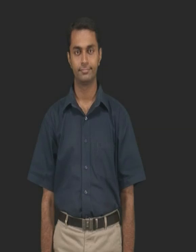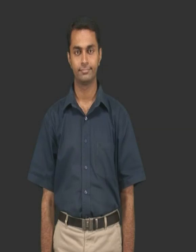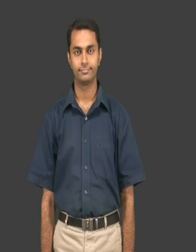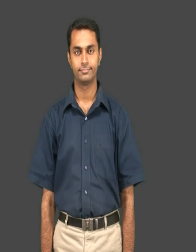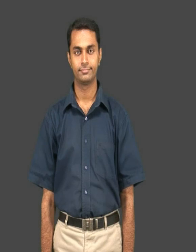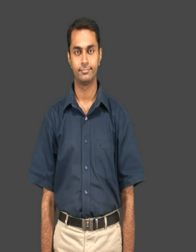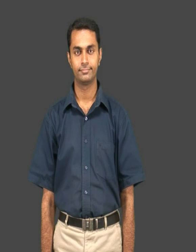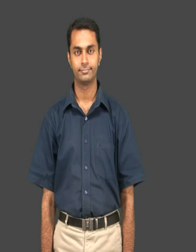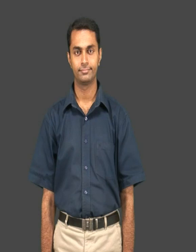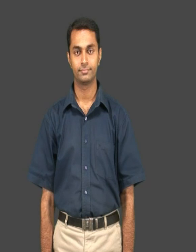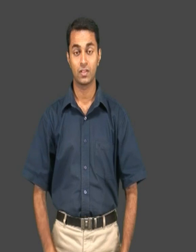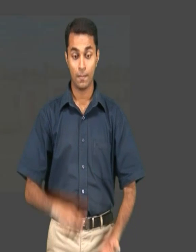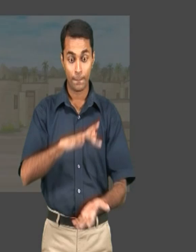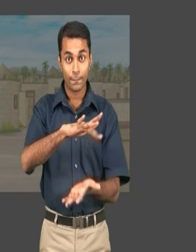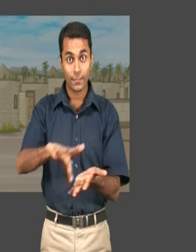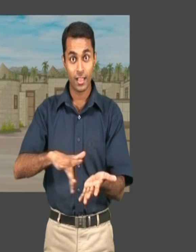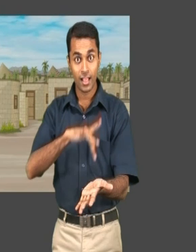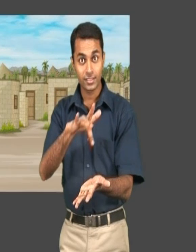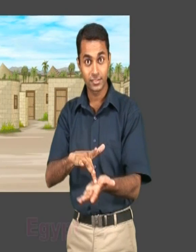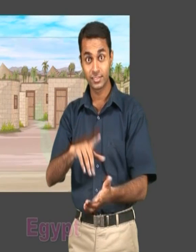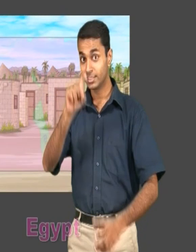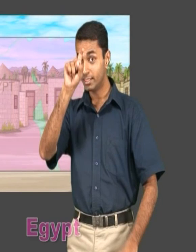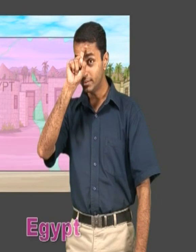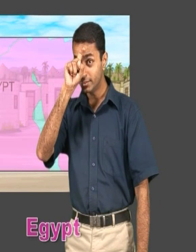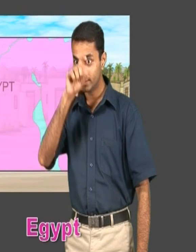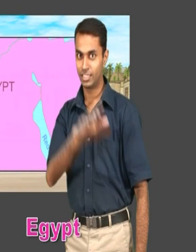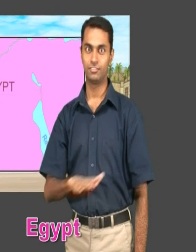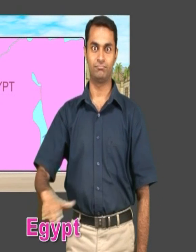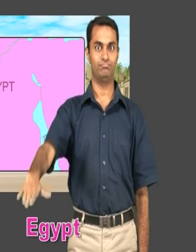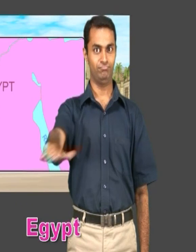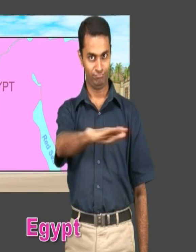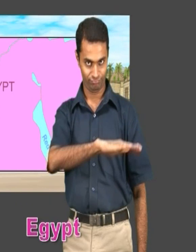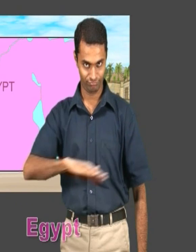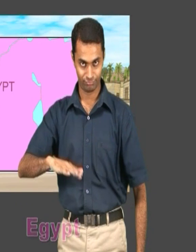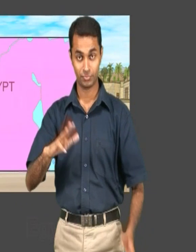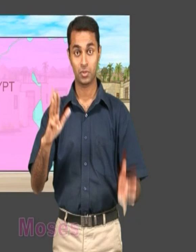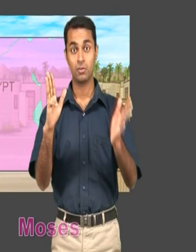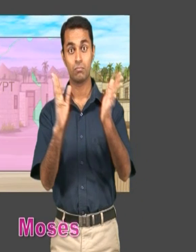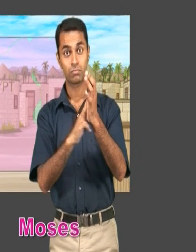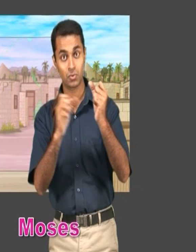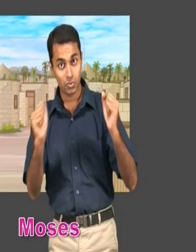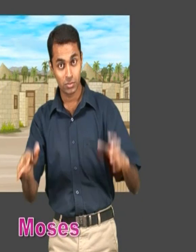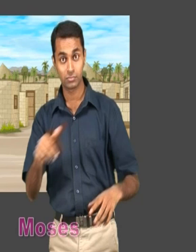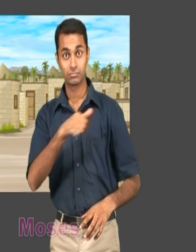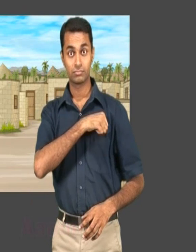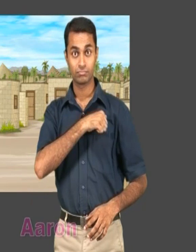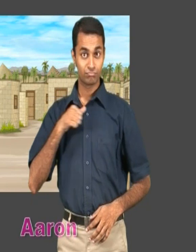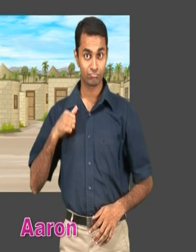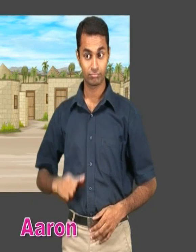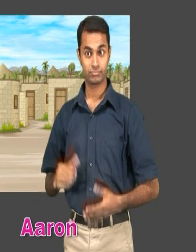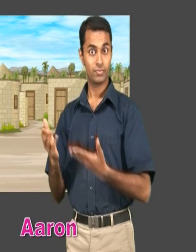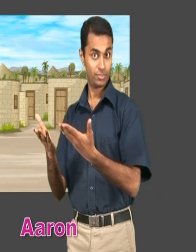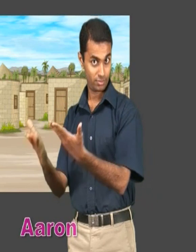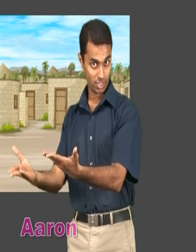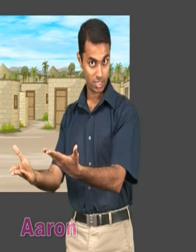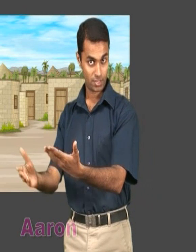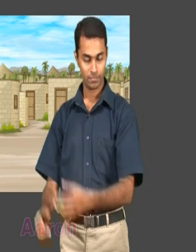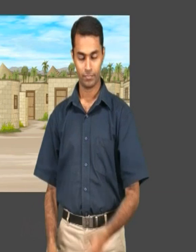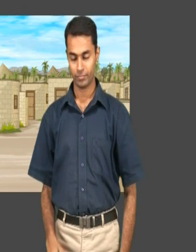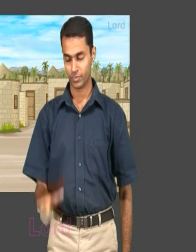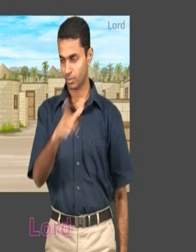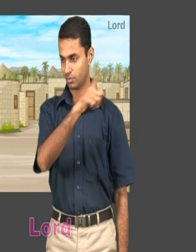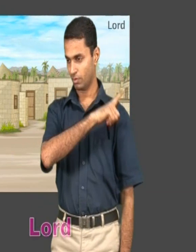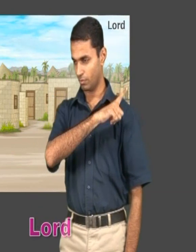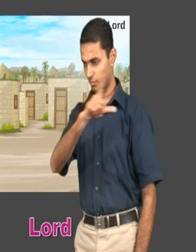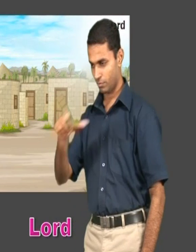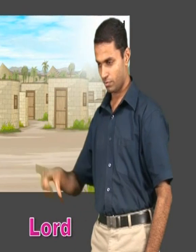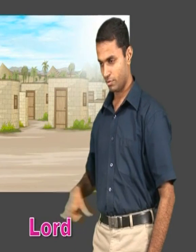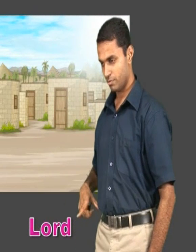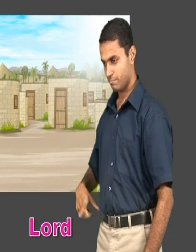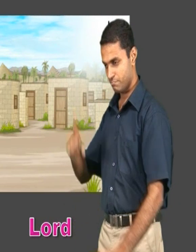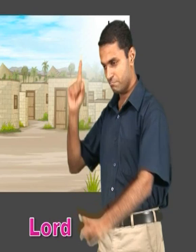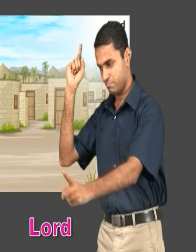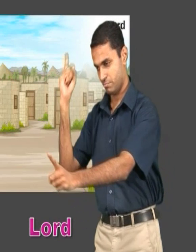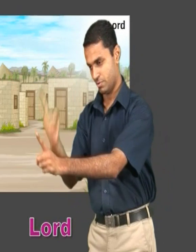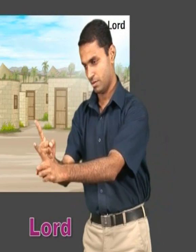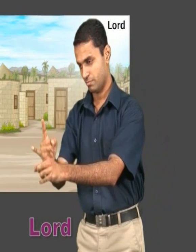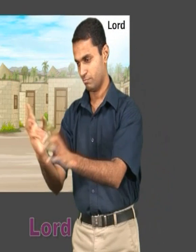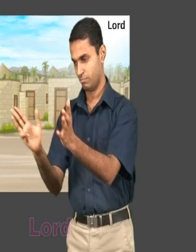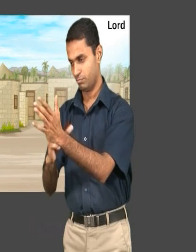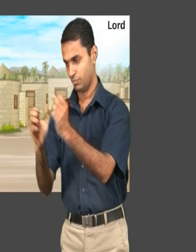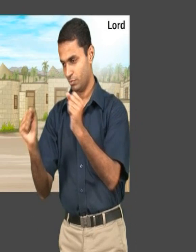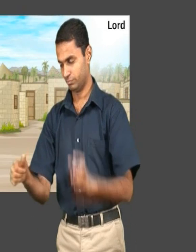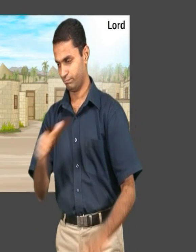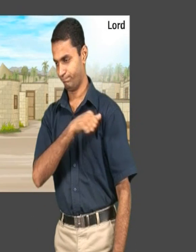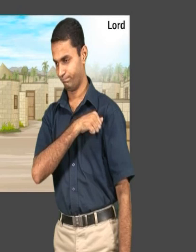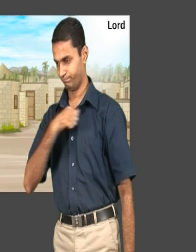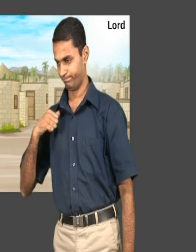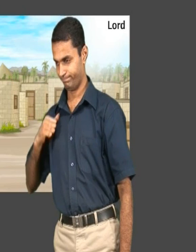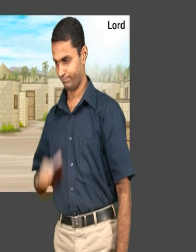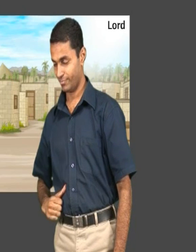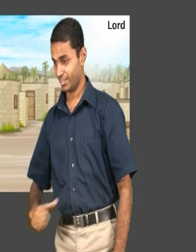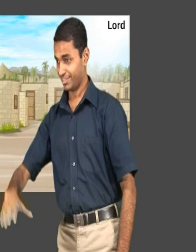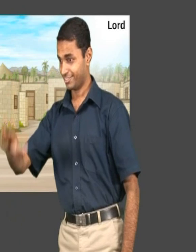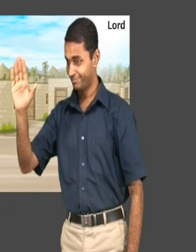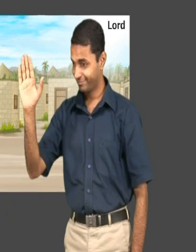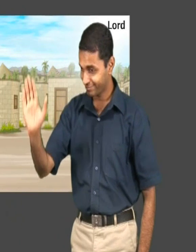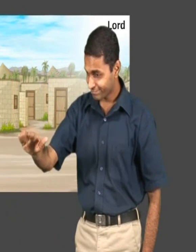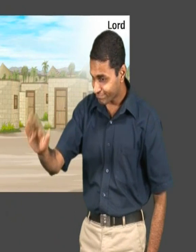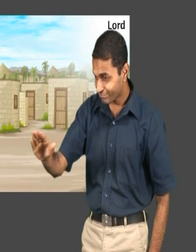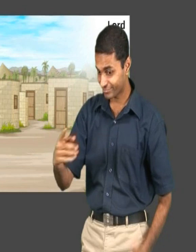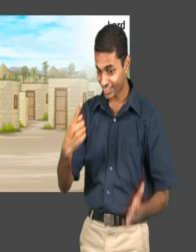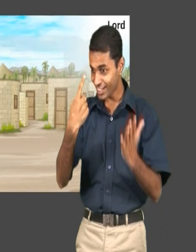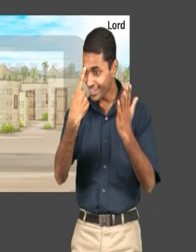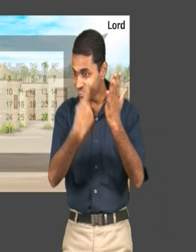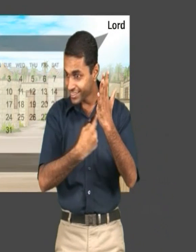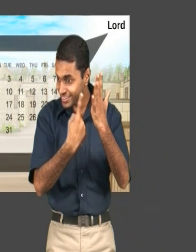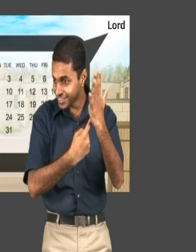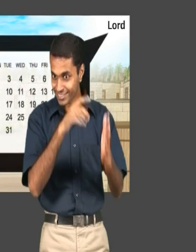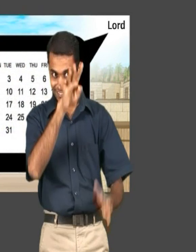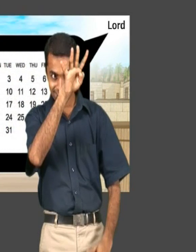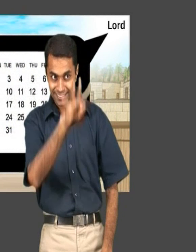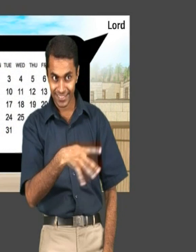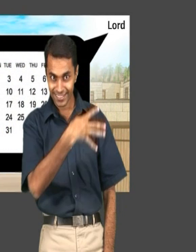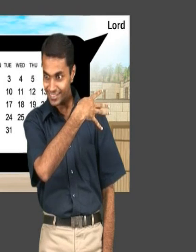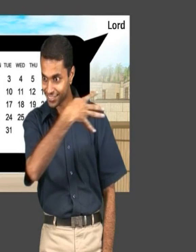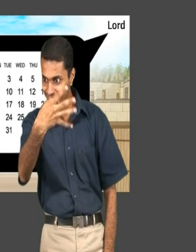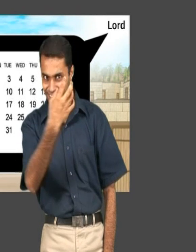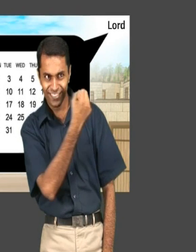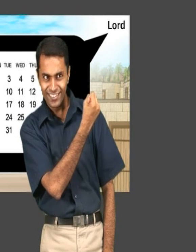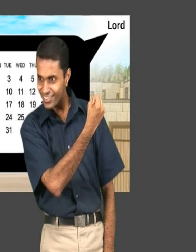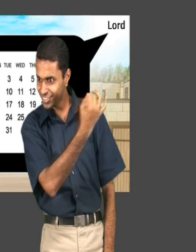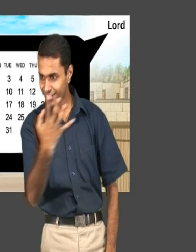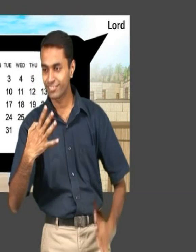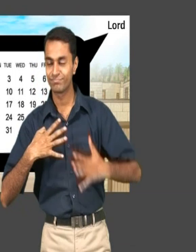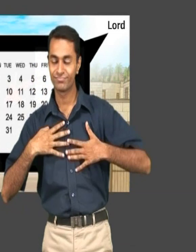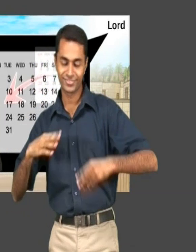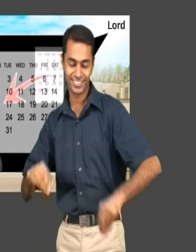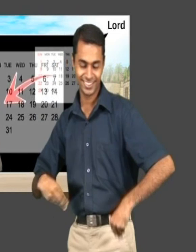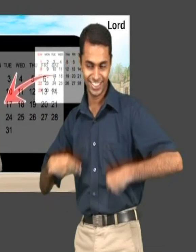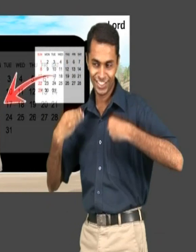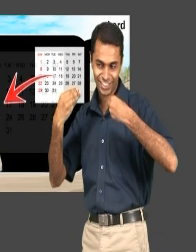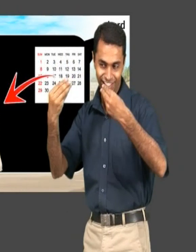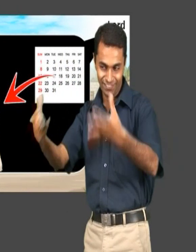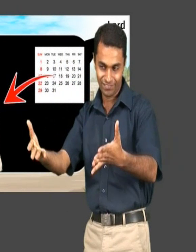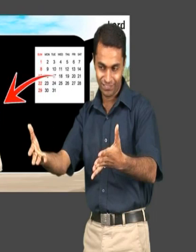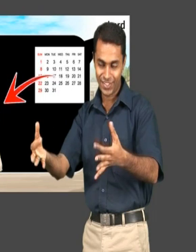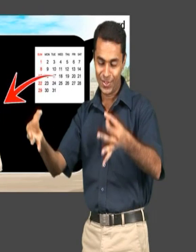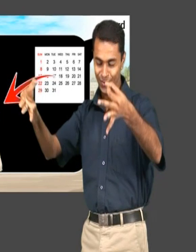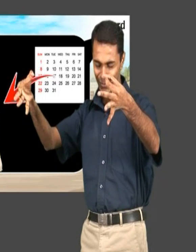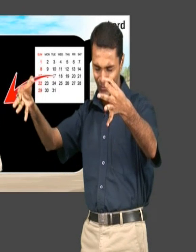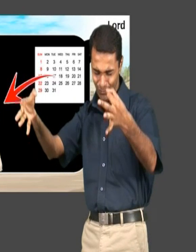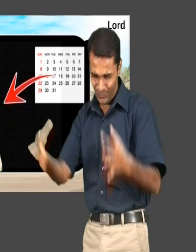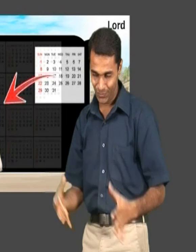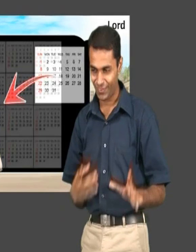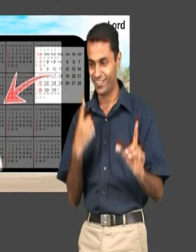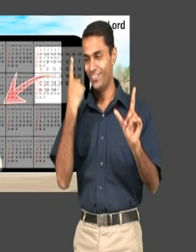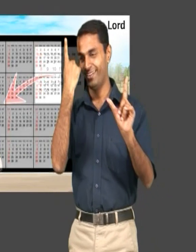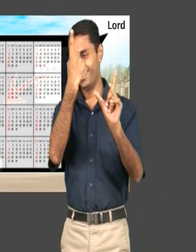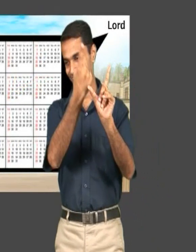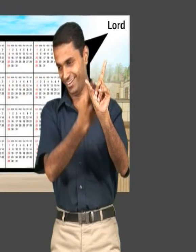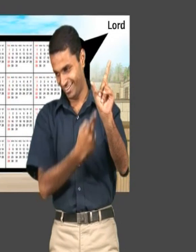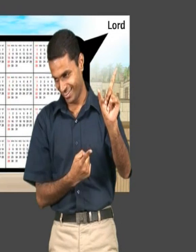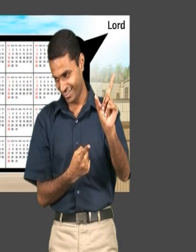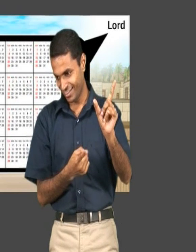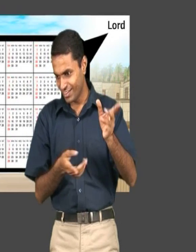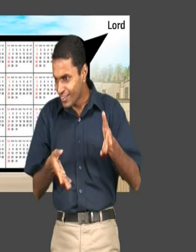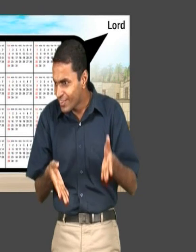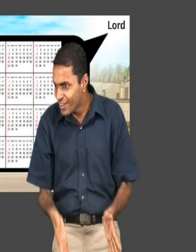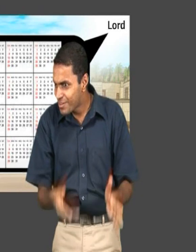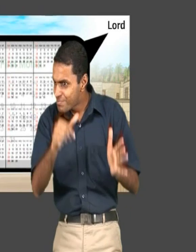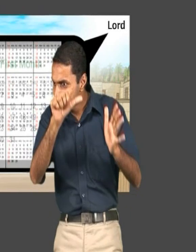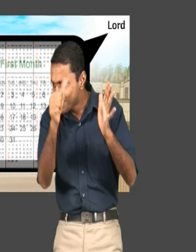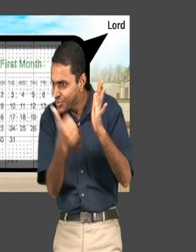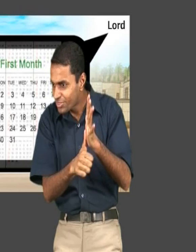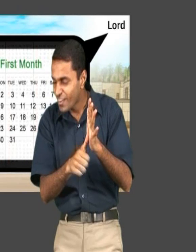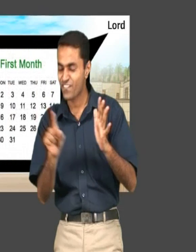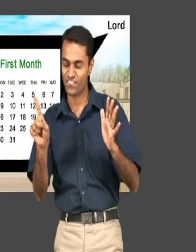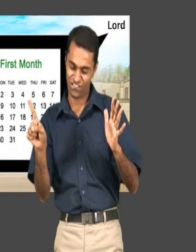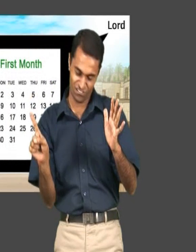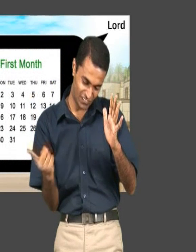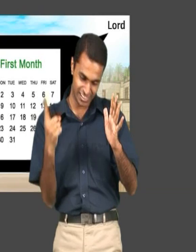Now the LORD said to Moses and Aaron in the land of Egypt, “This month is the beginning of months for you;